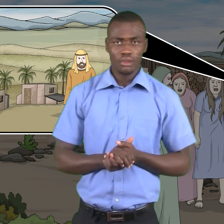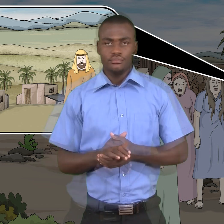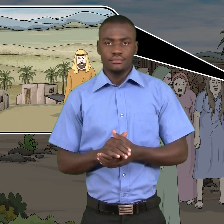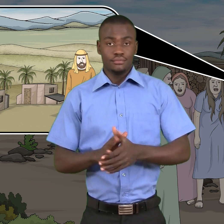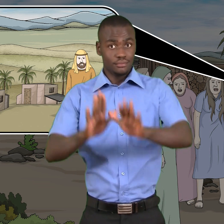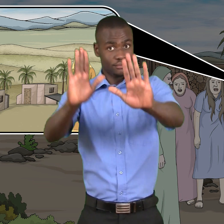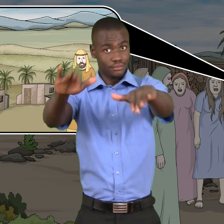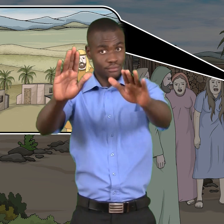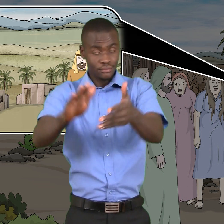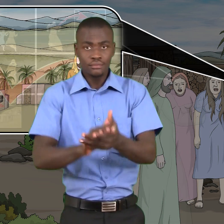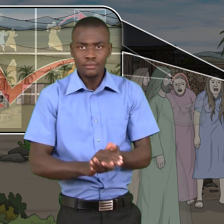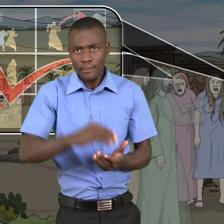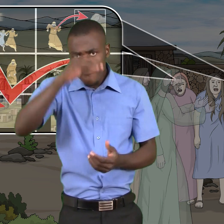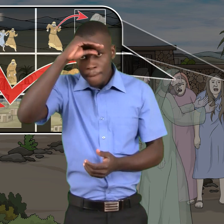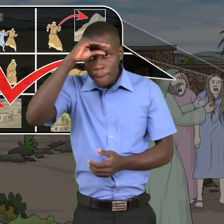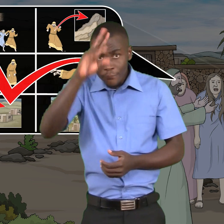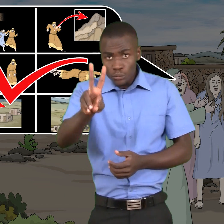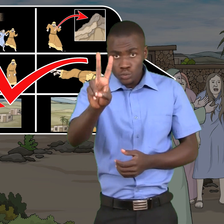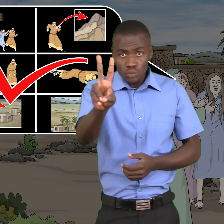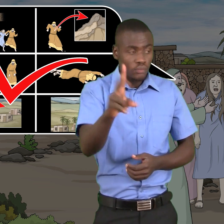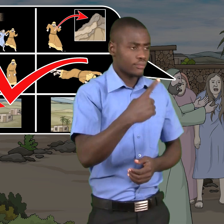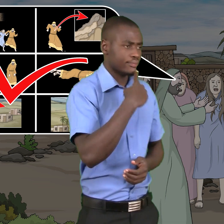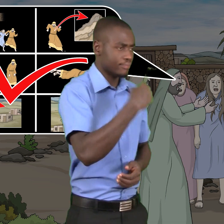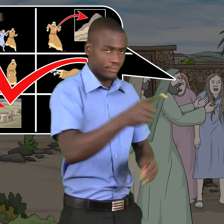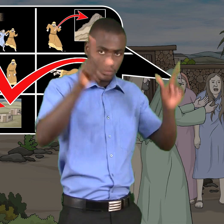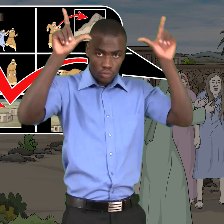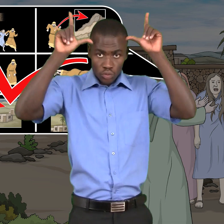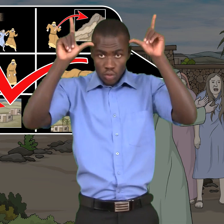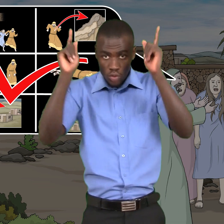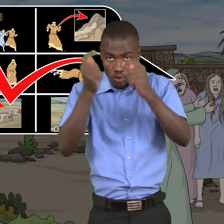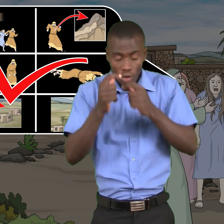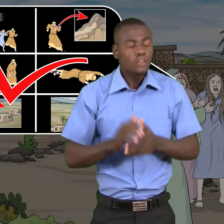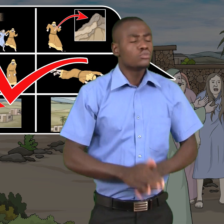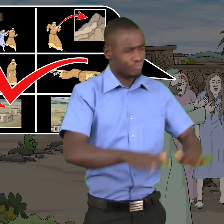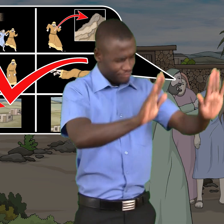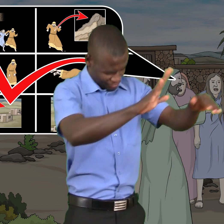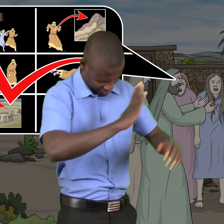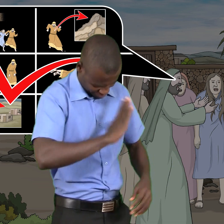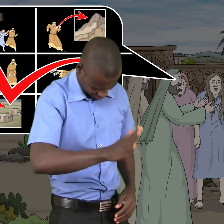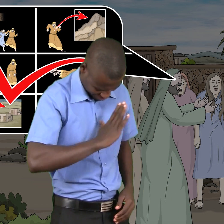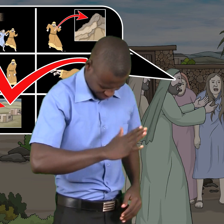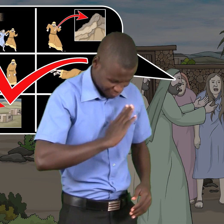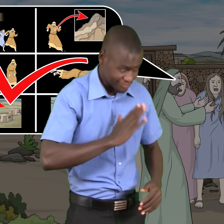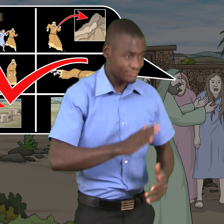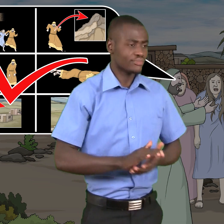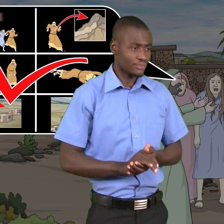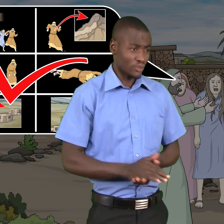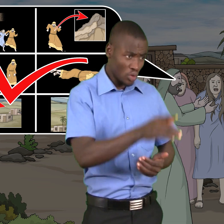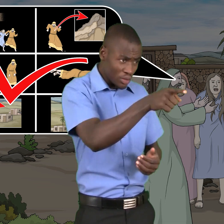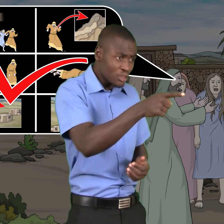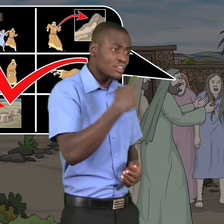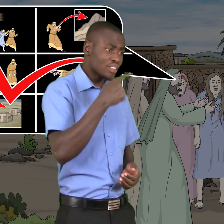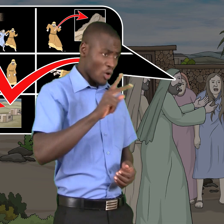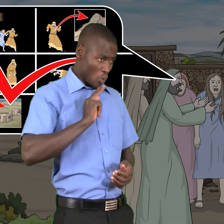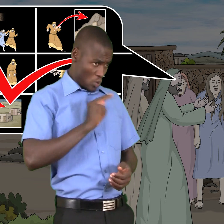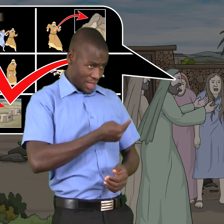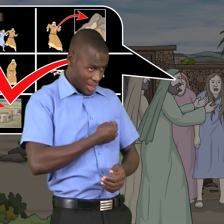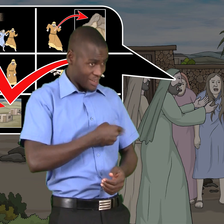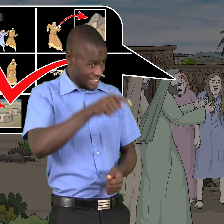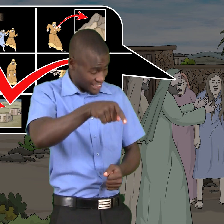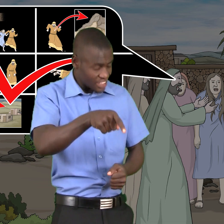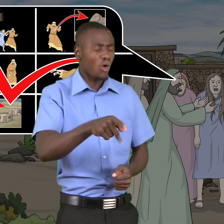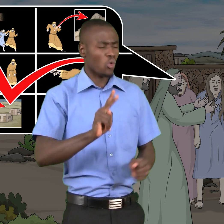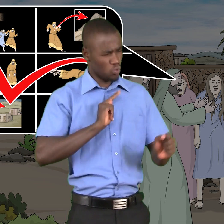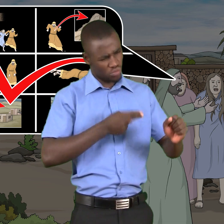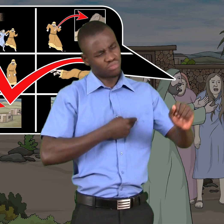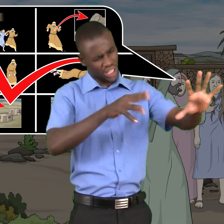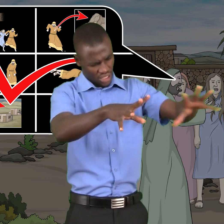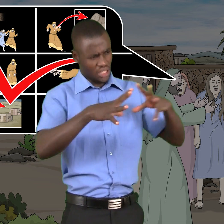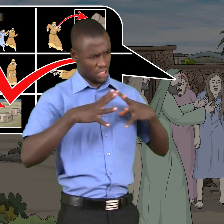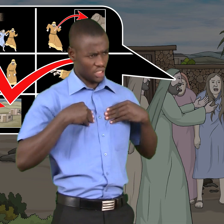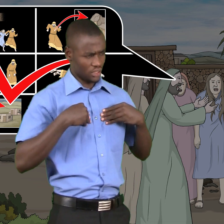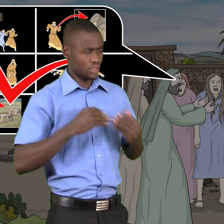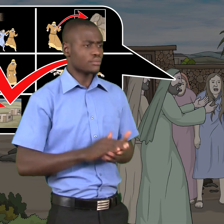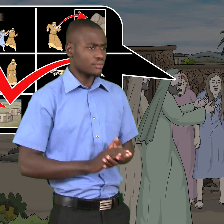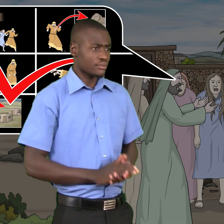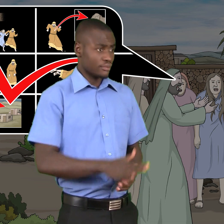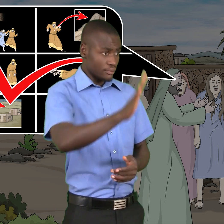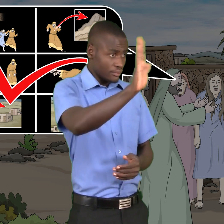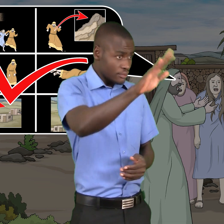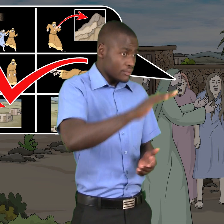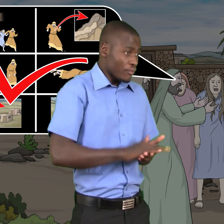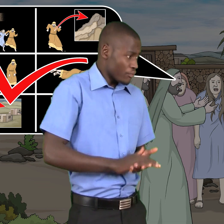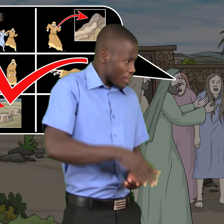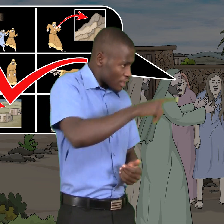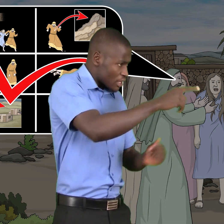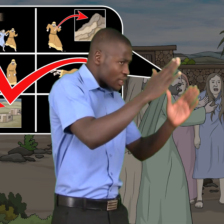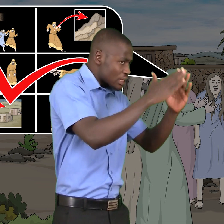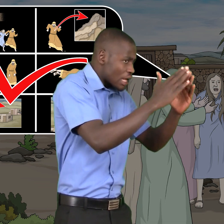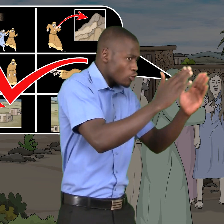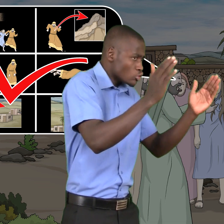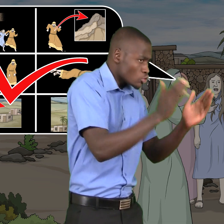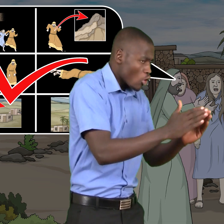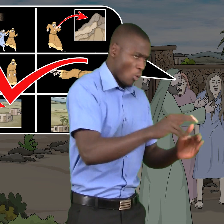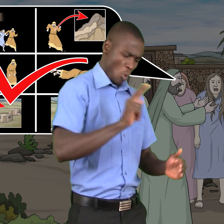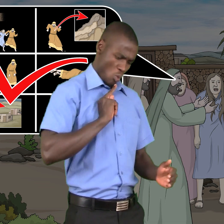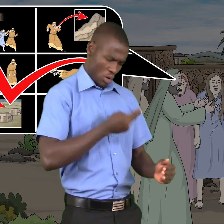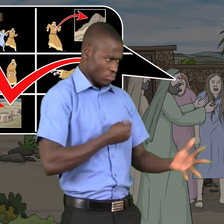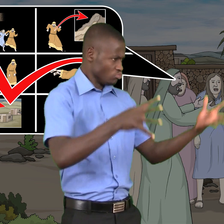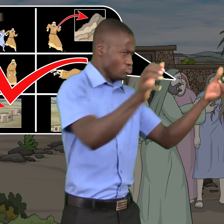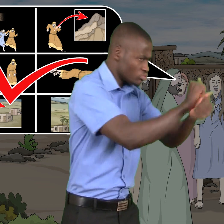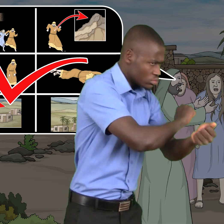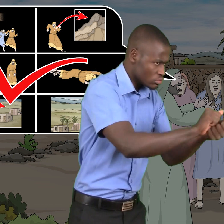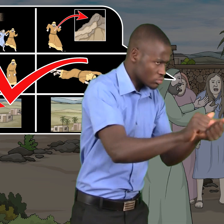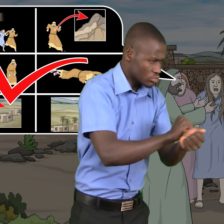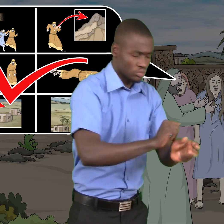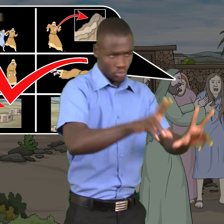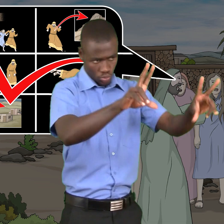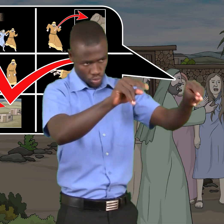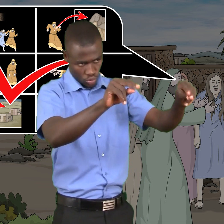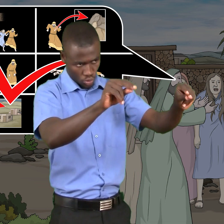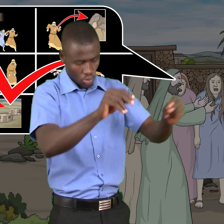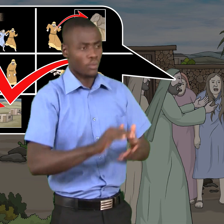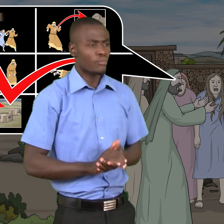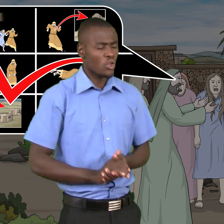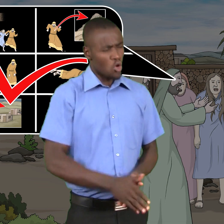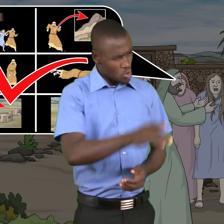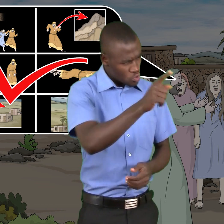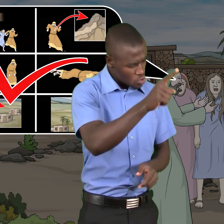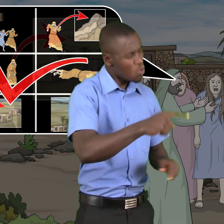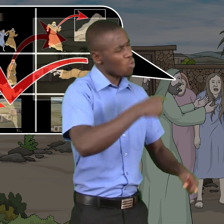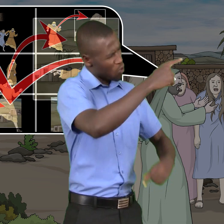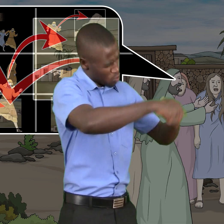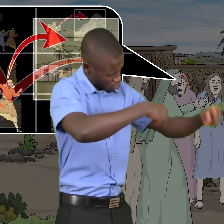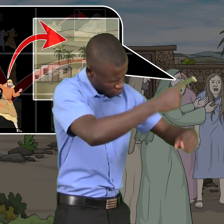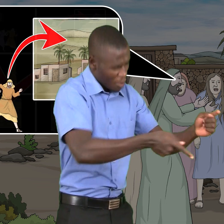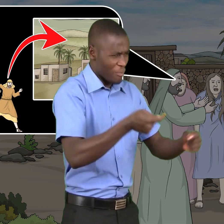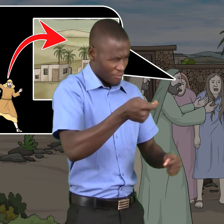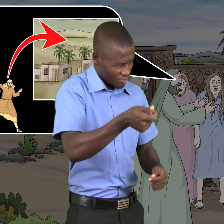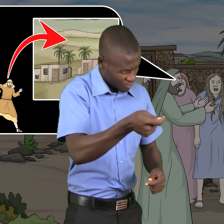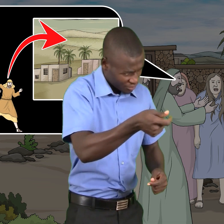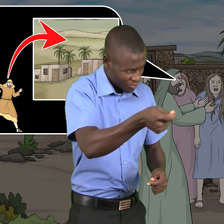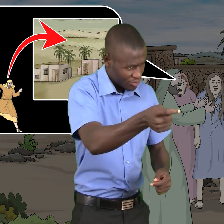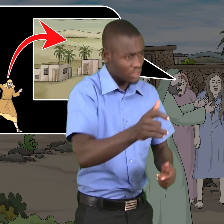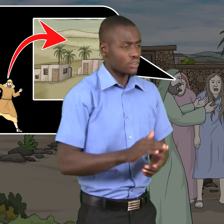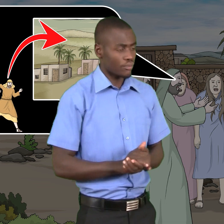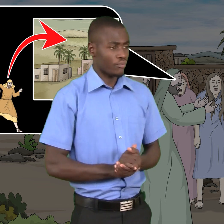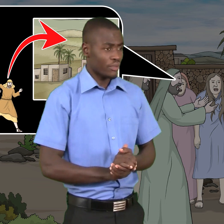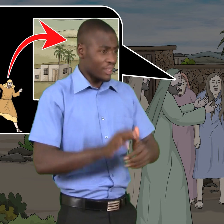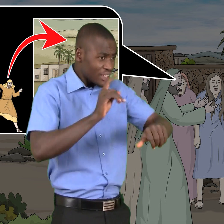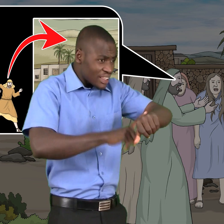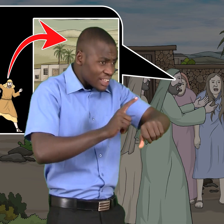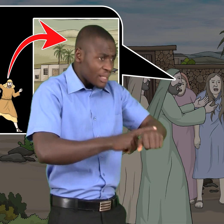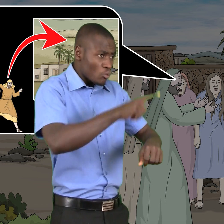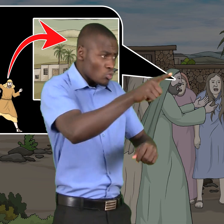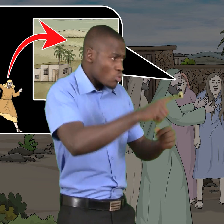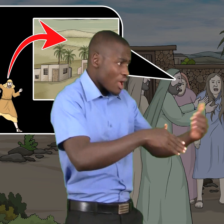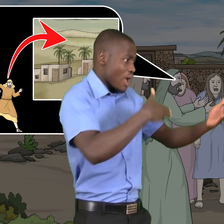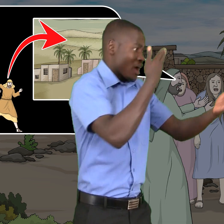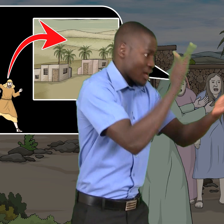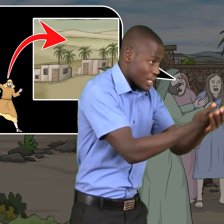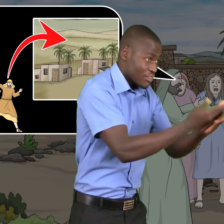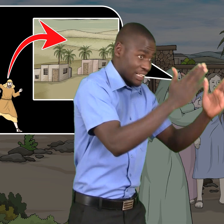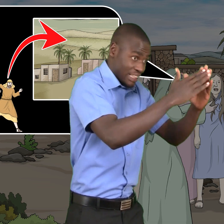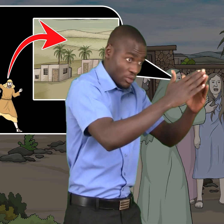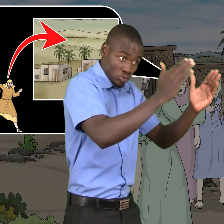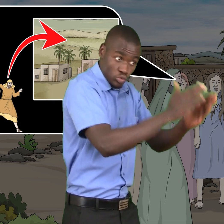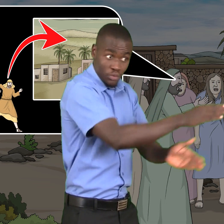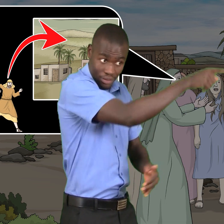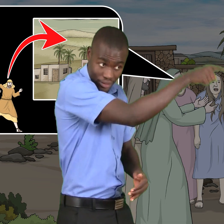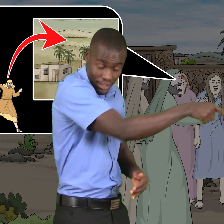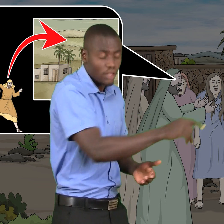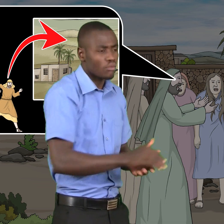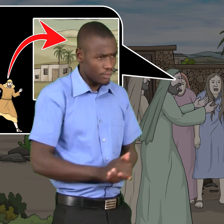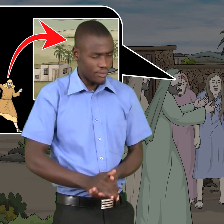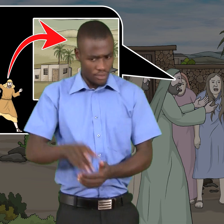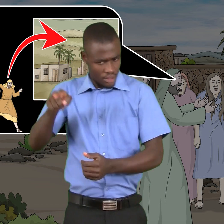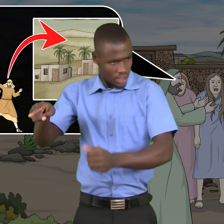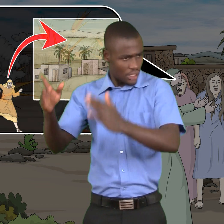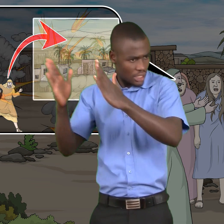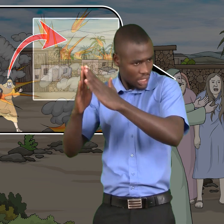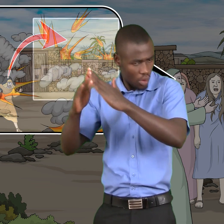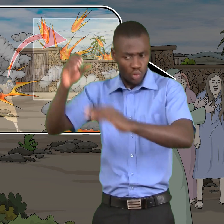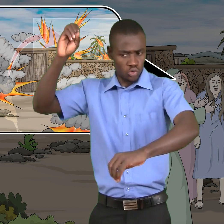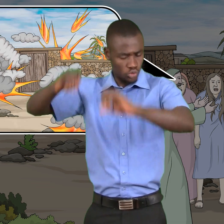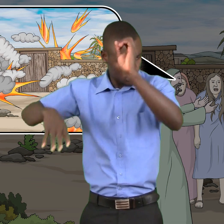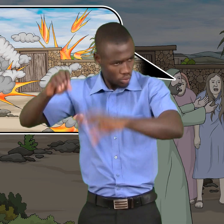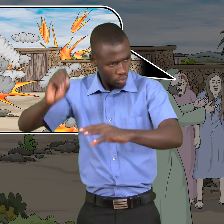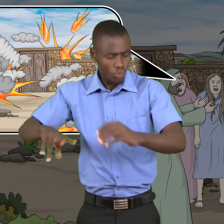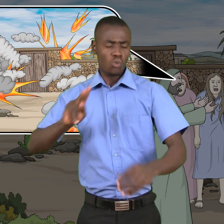“Very well,” he answered, “I will grant this request as well, and will not demolish the town you indicate.